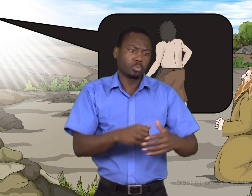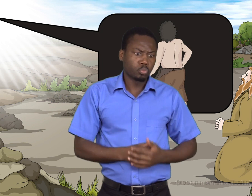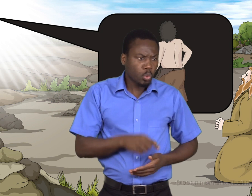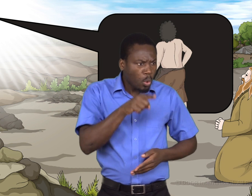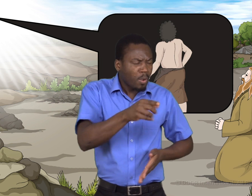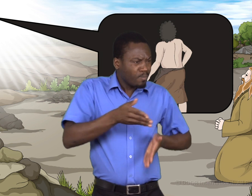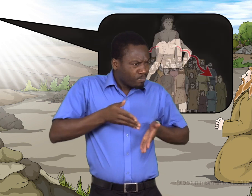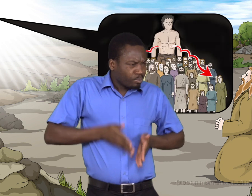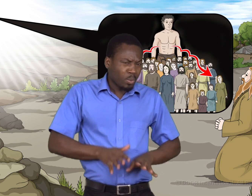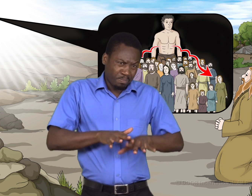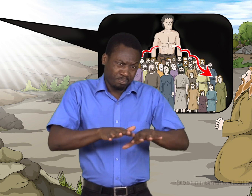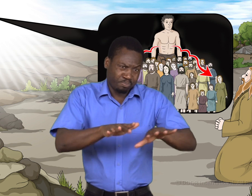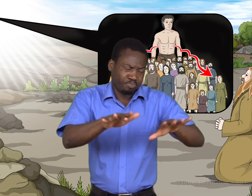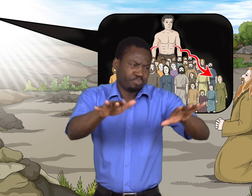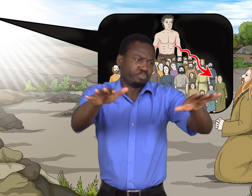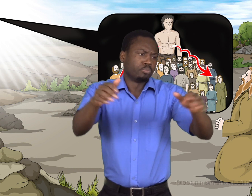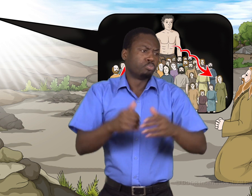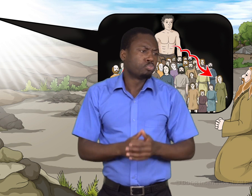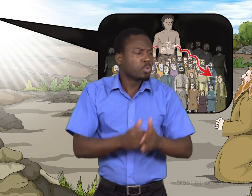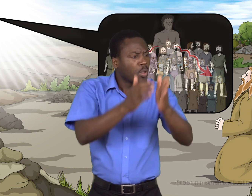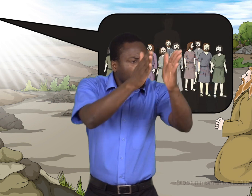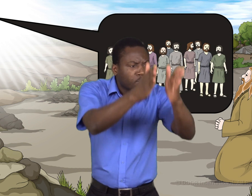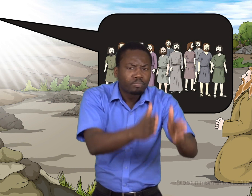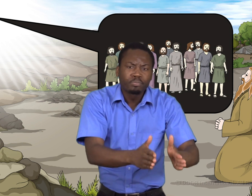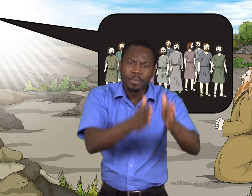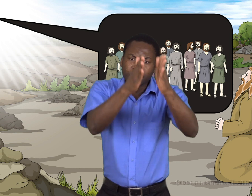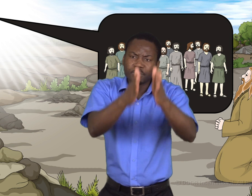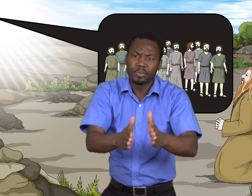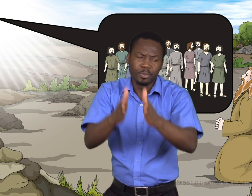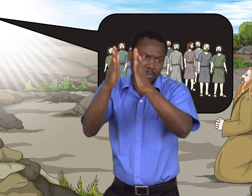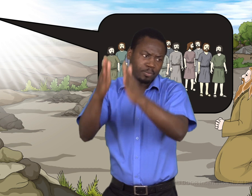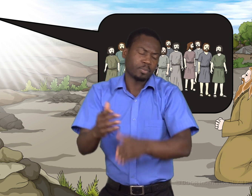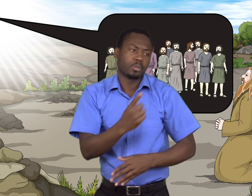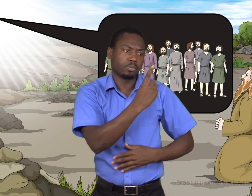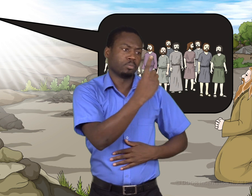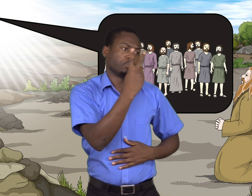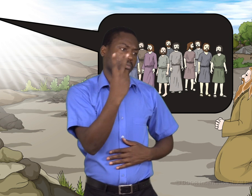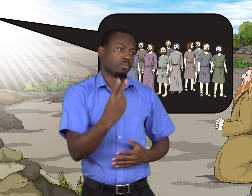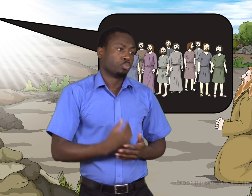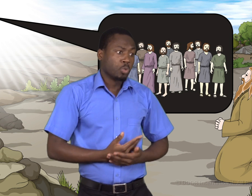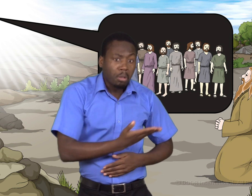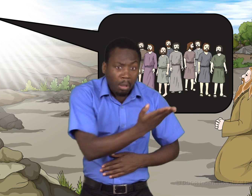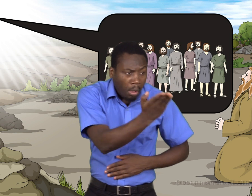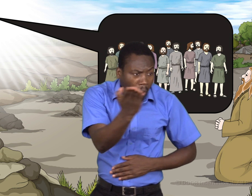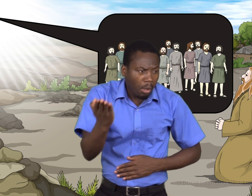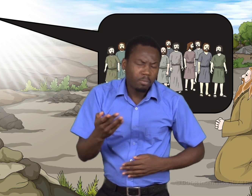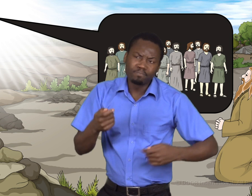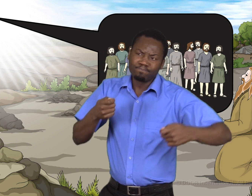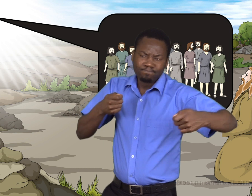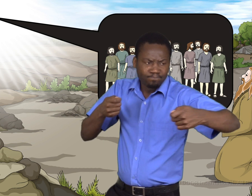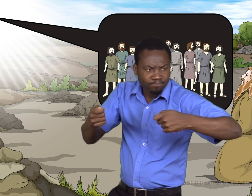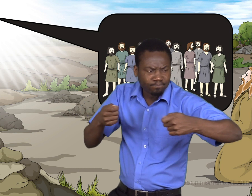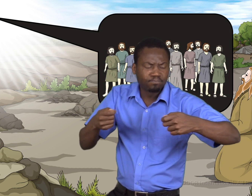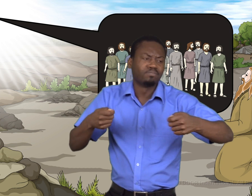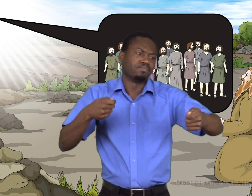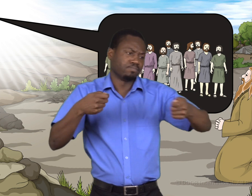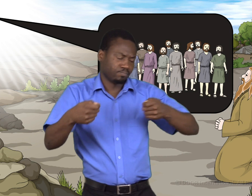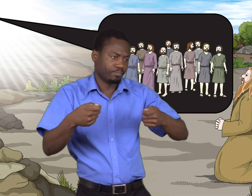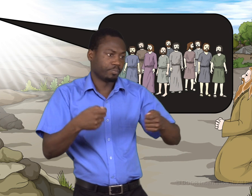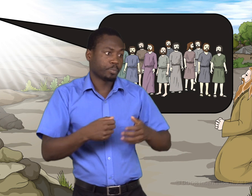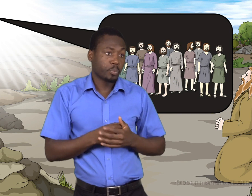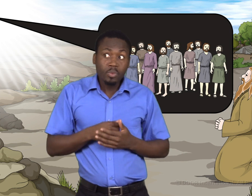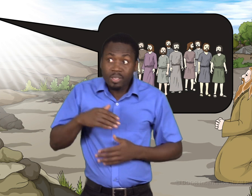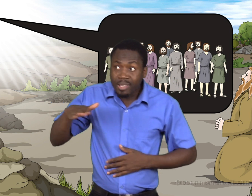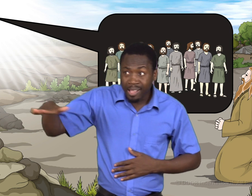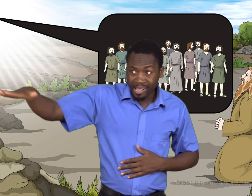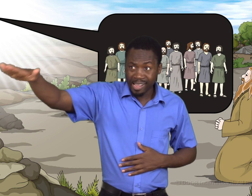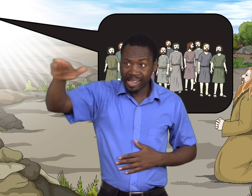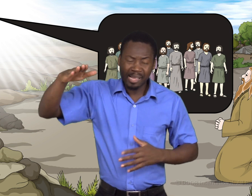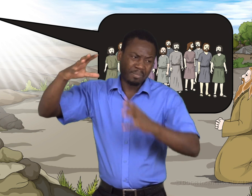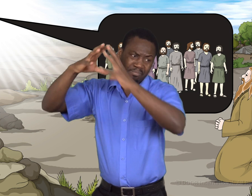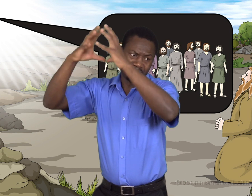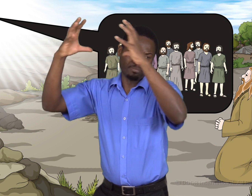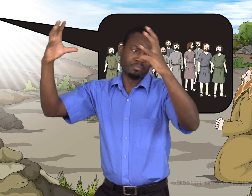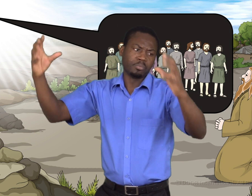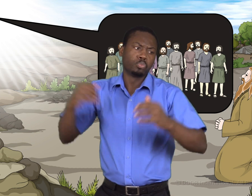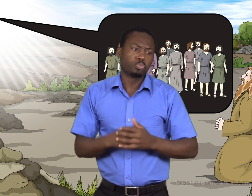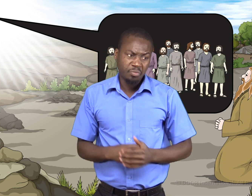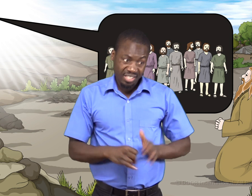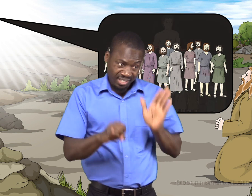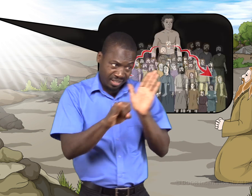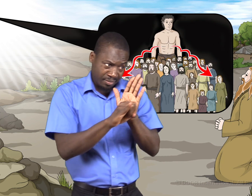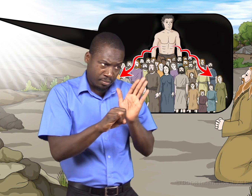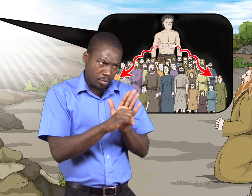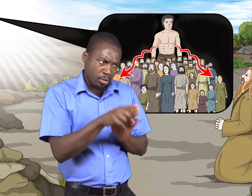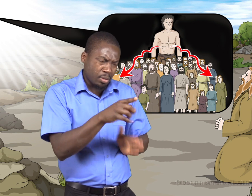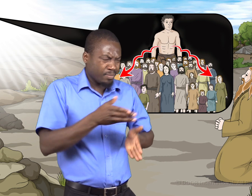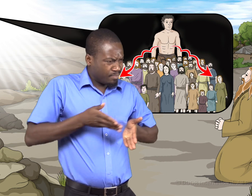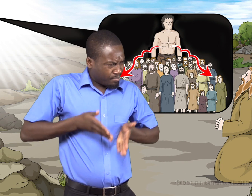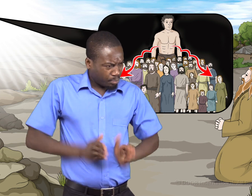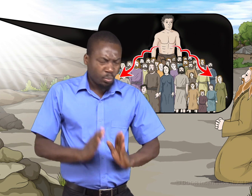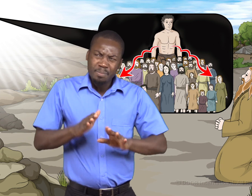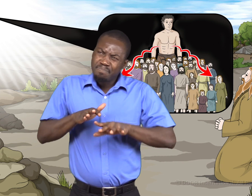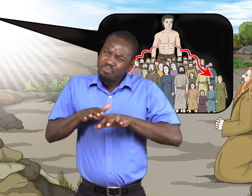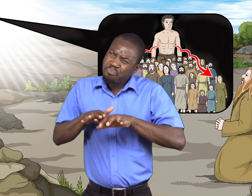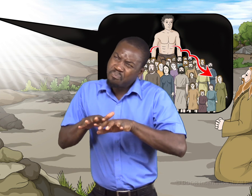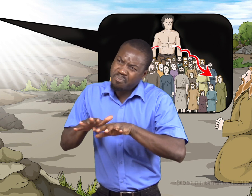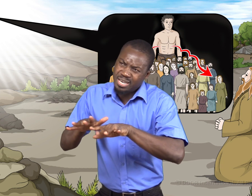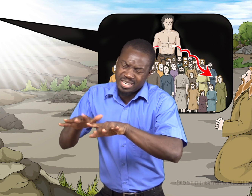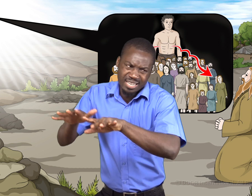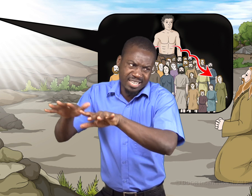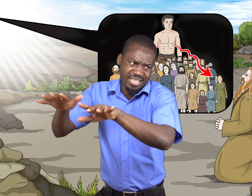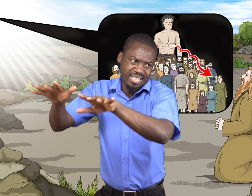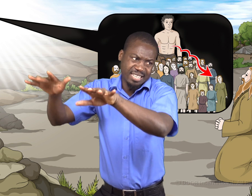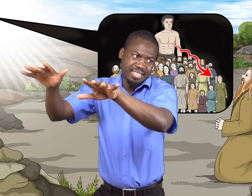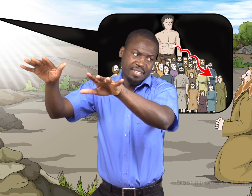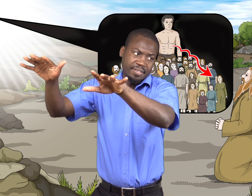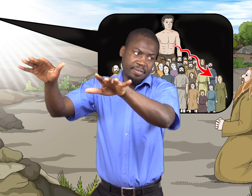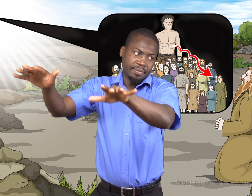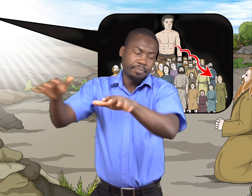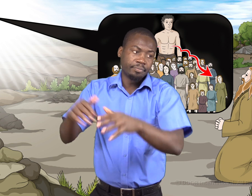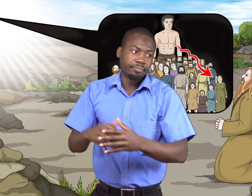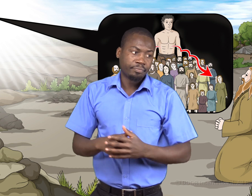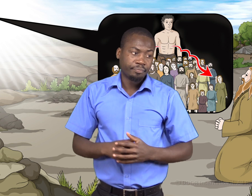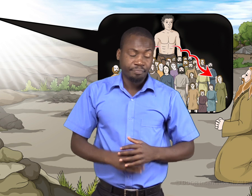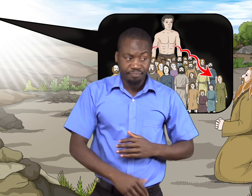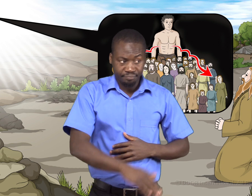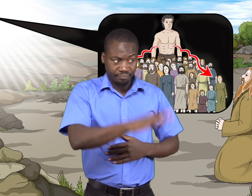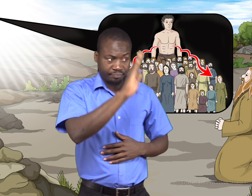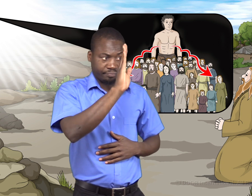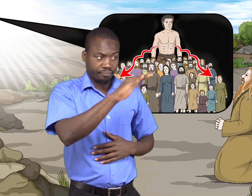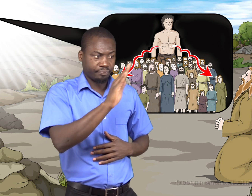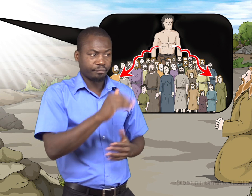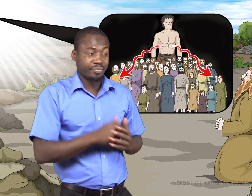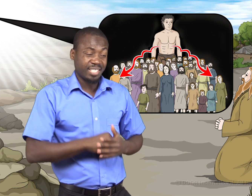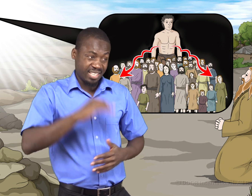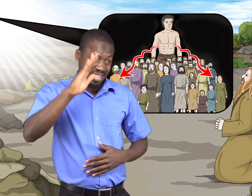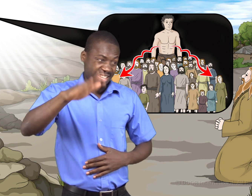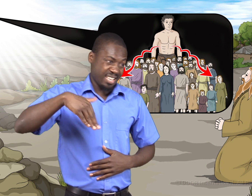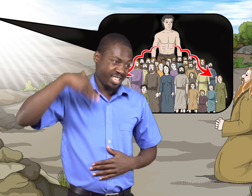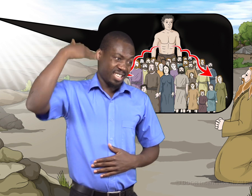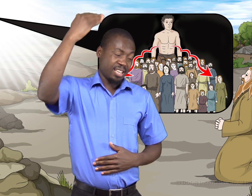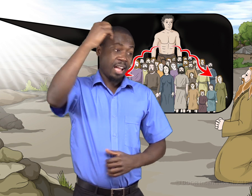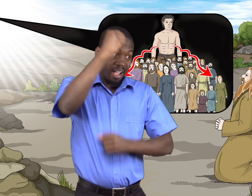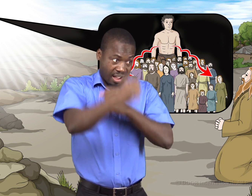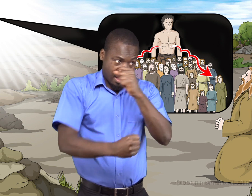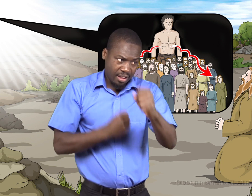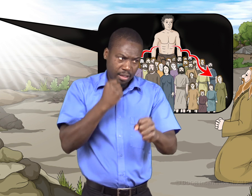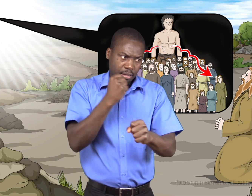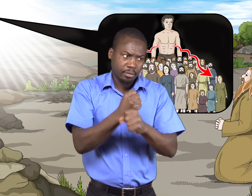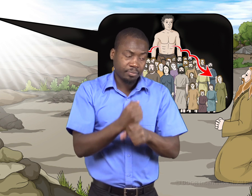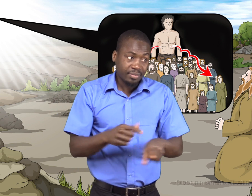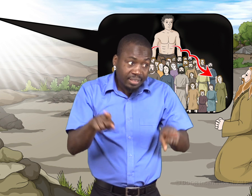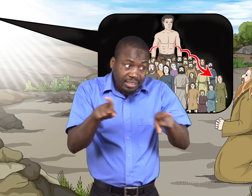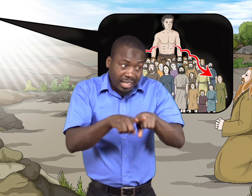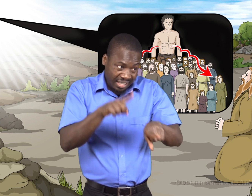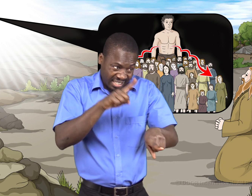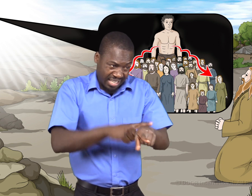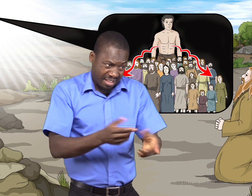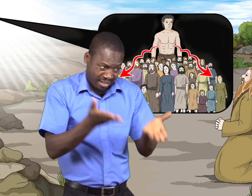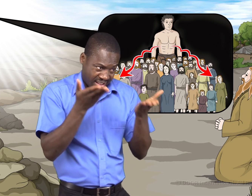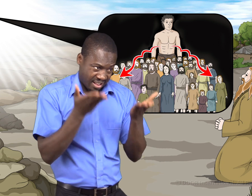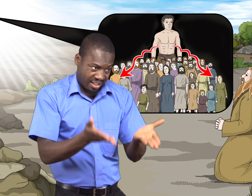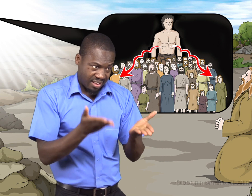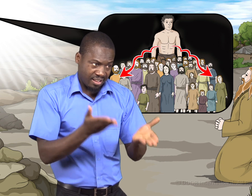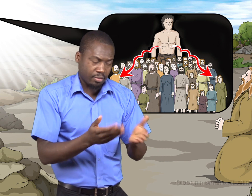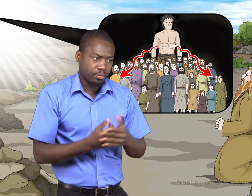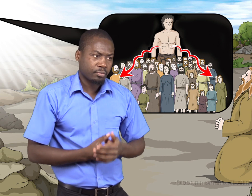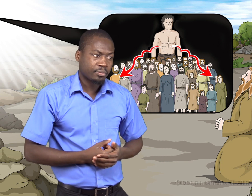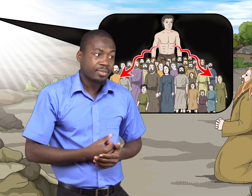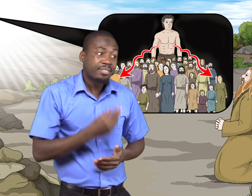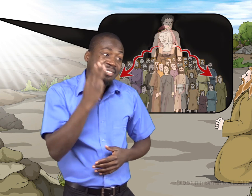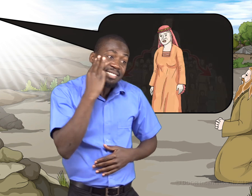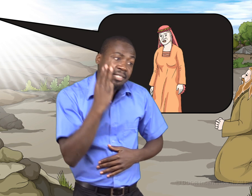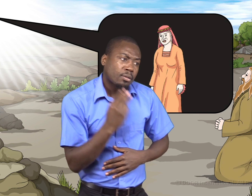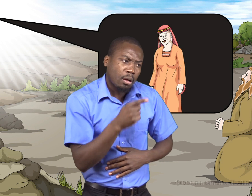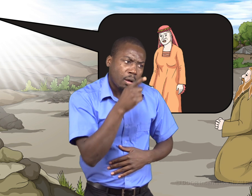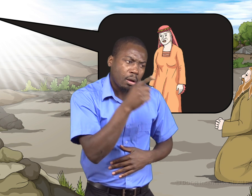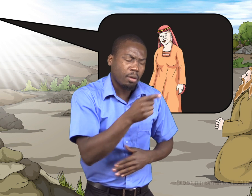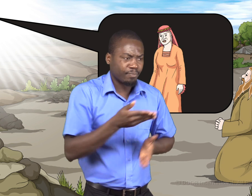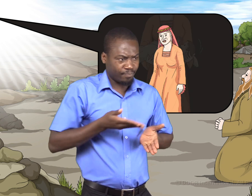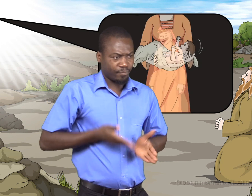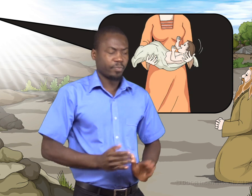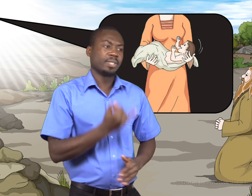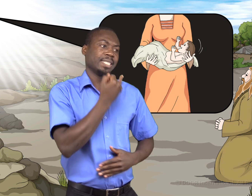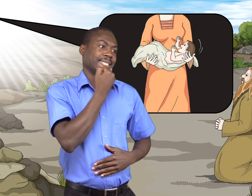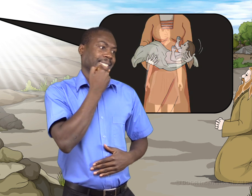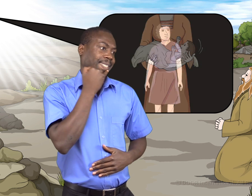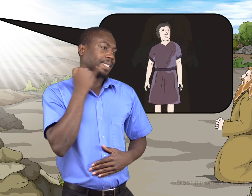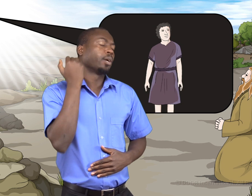He will become the father of twelve rulers, and I will make him into a great nation.